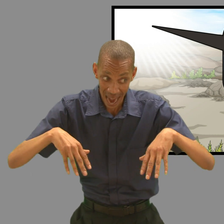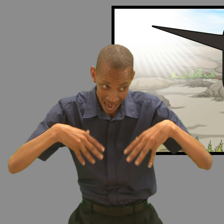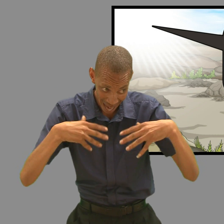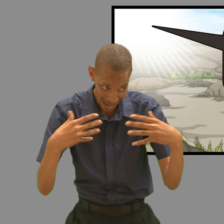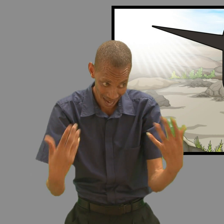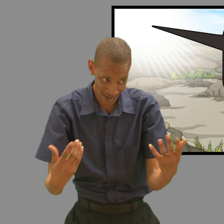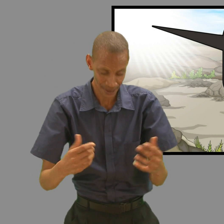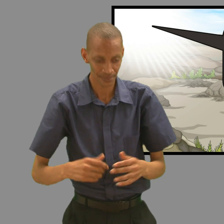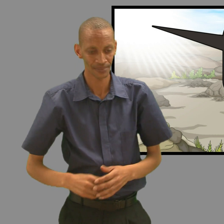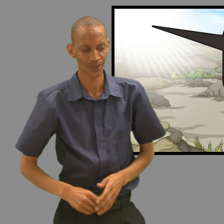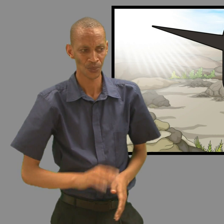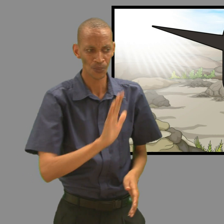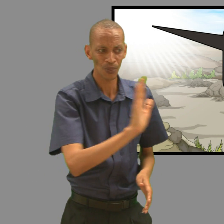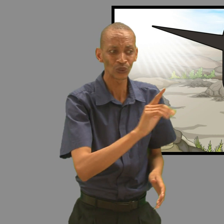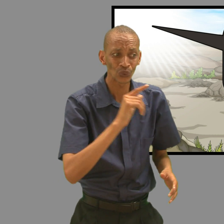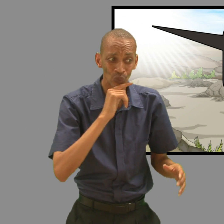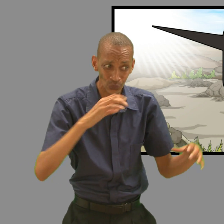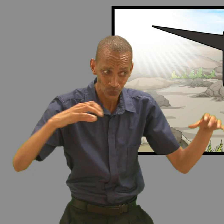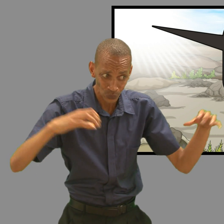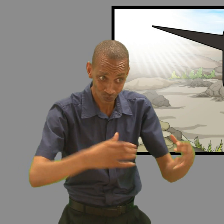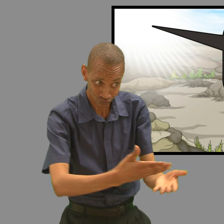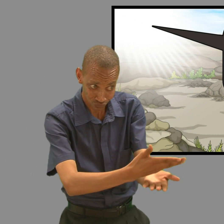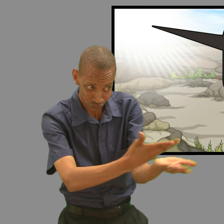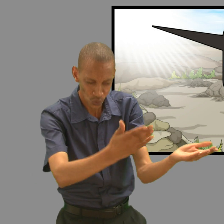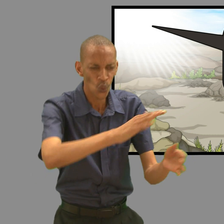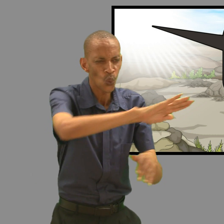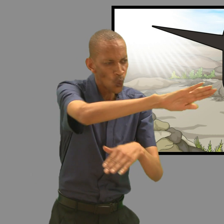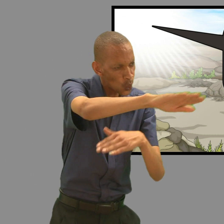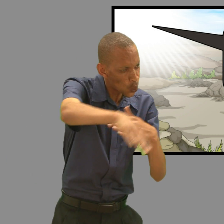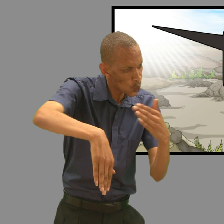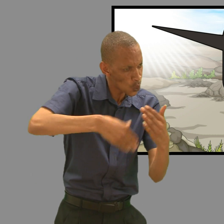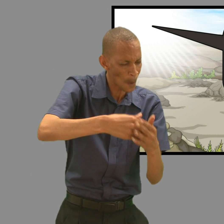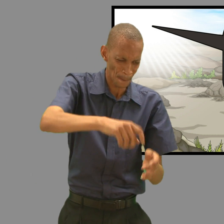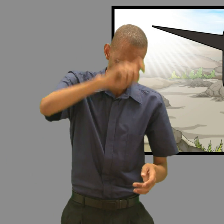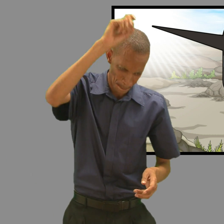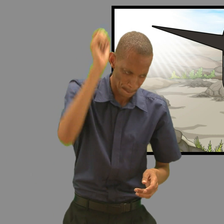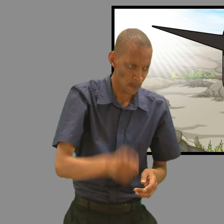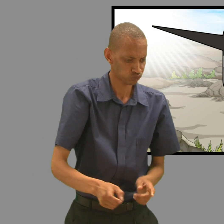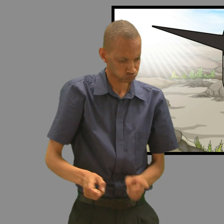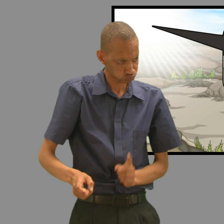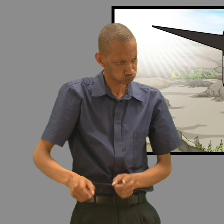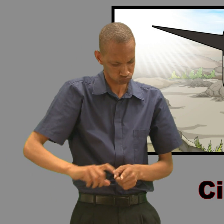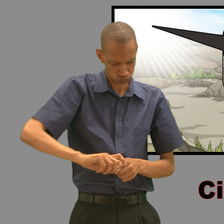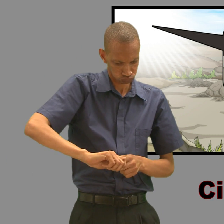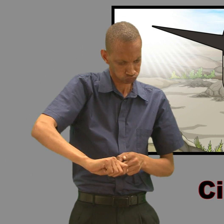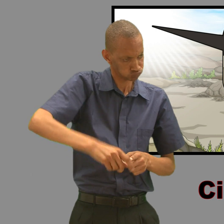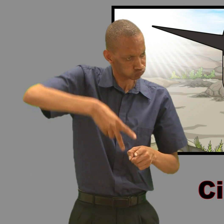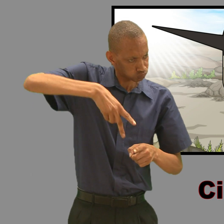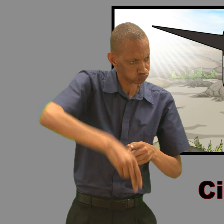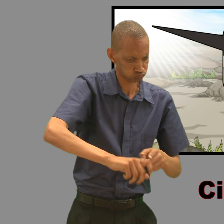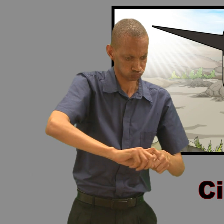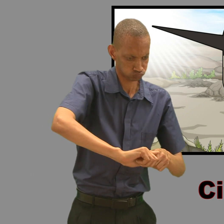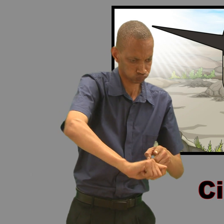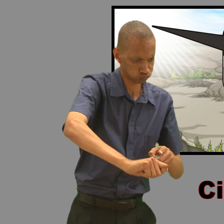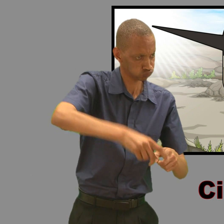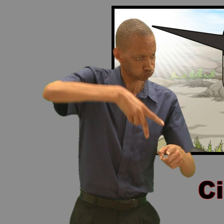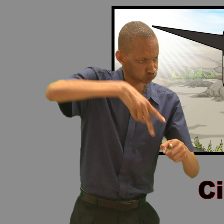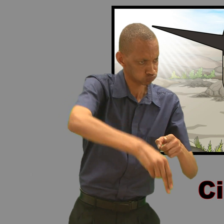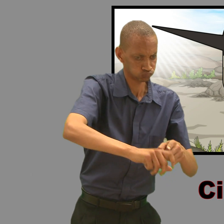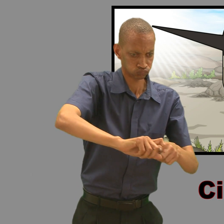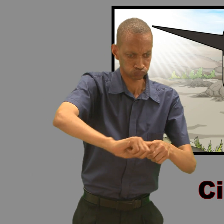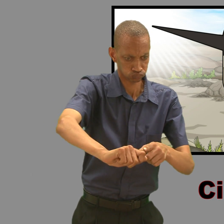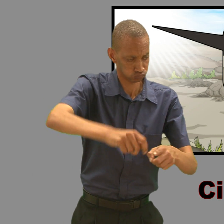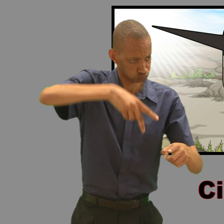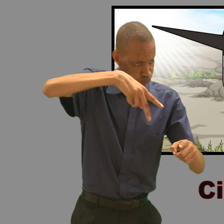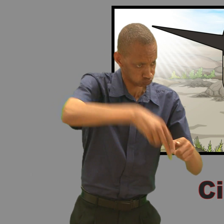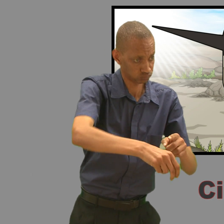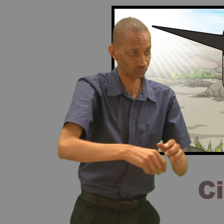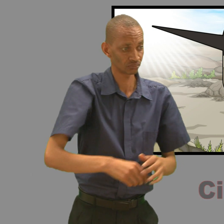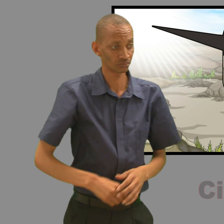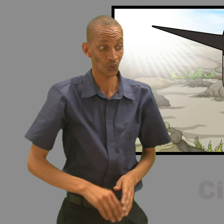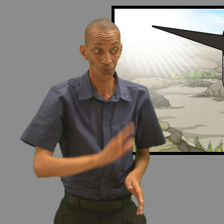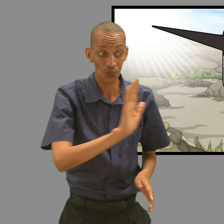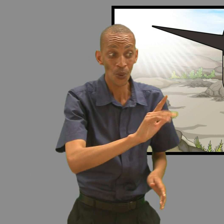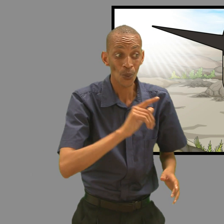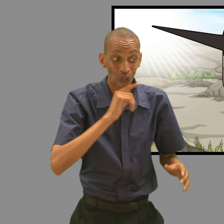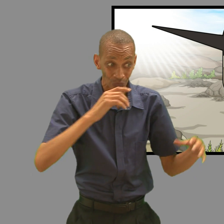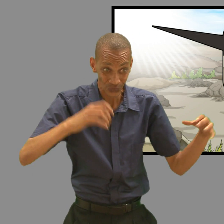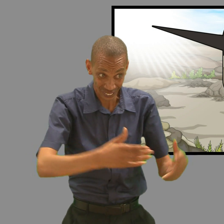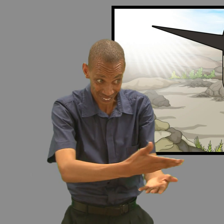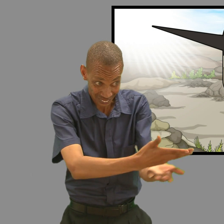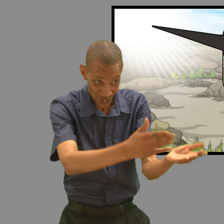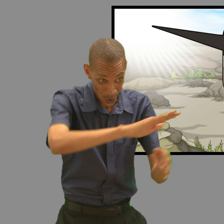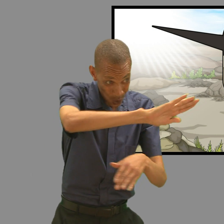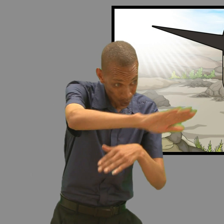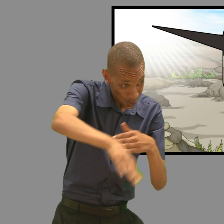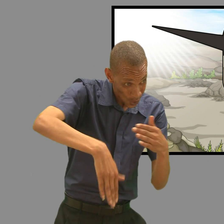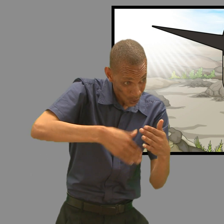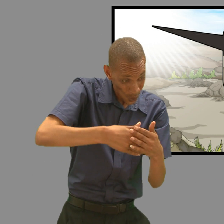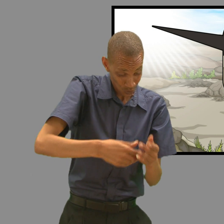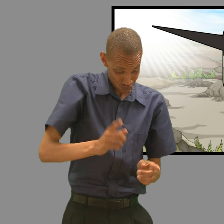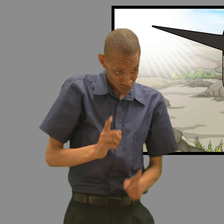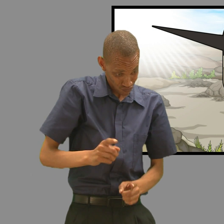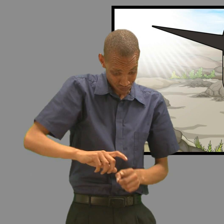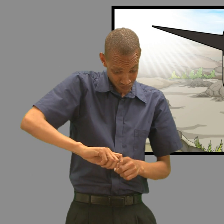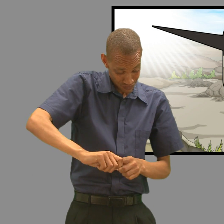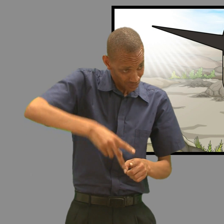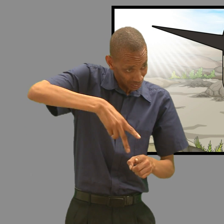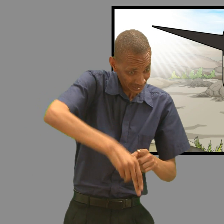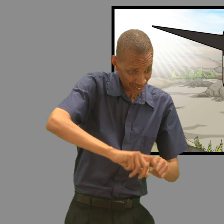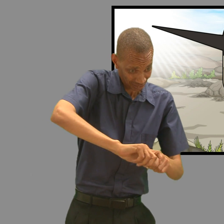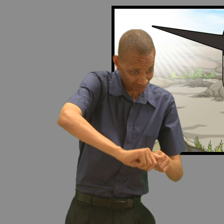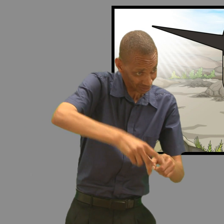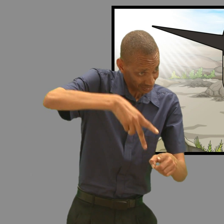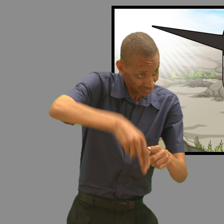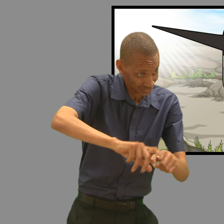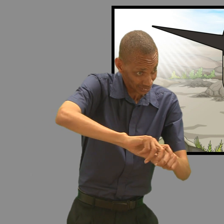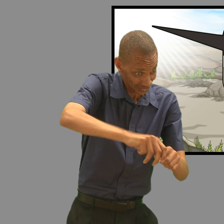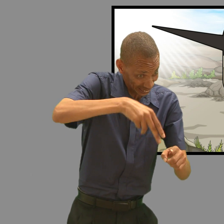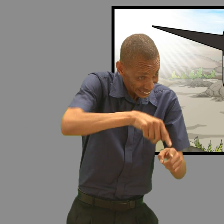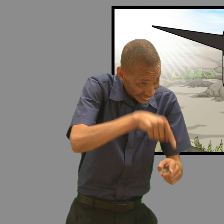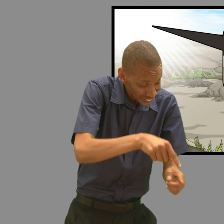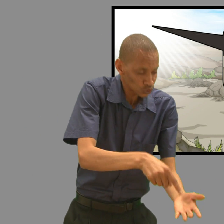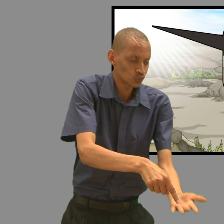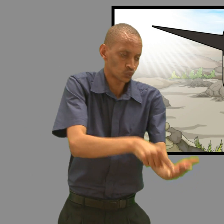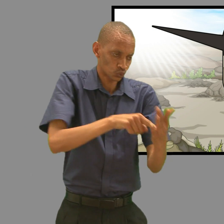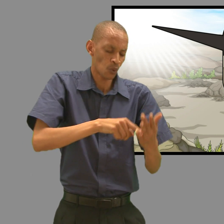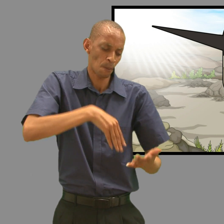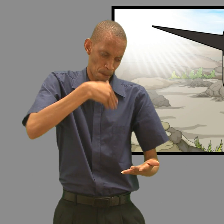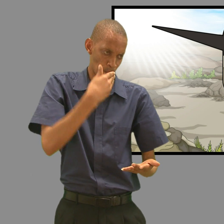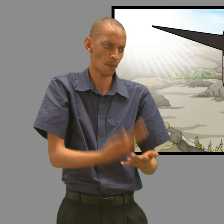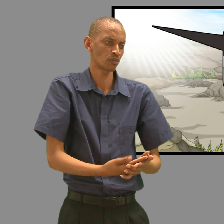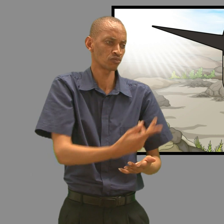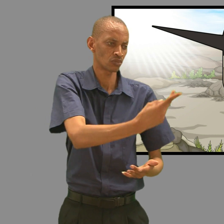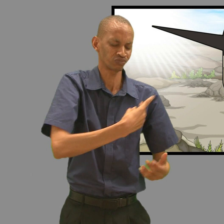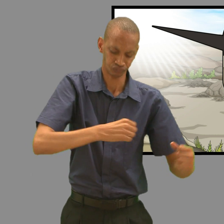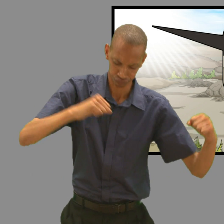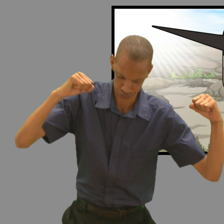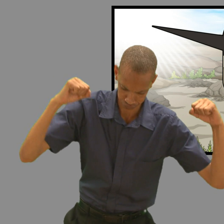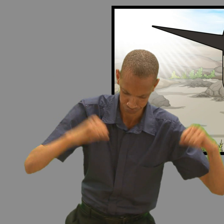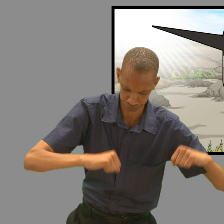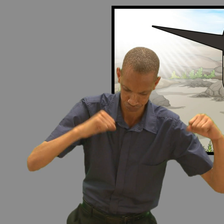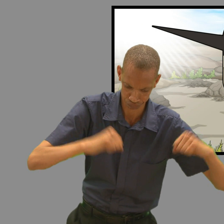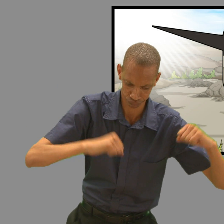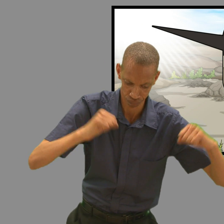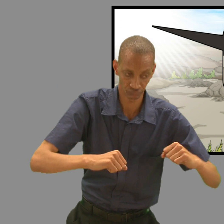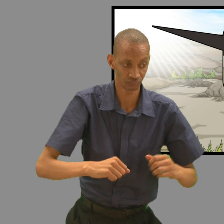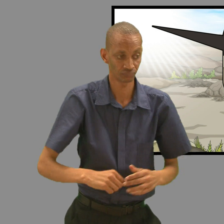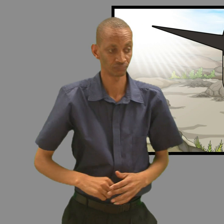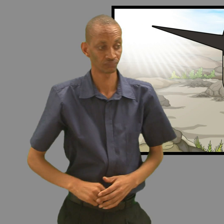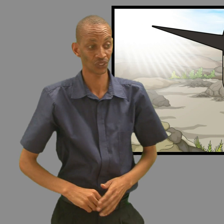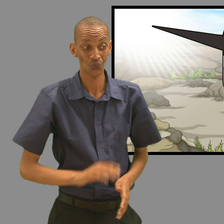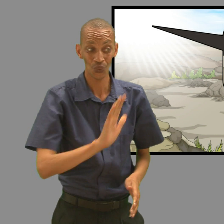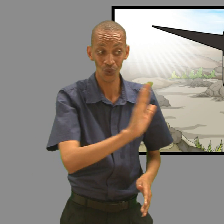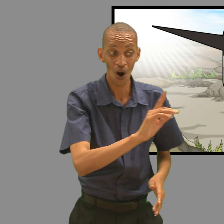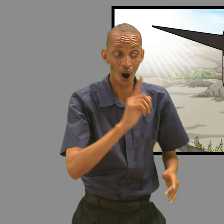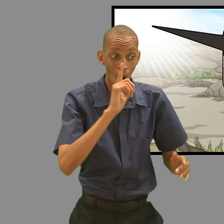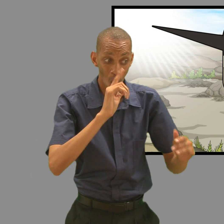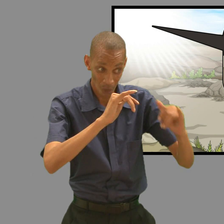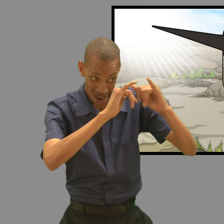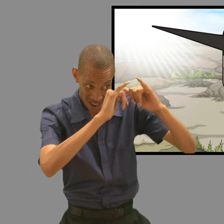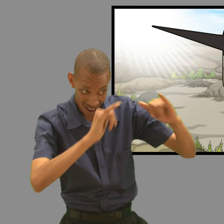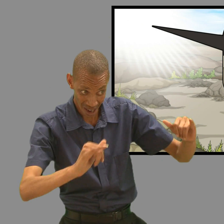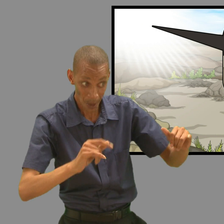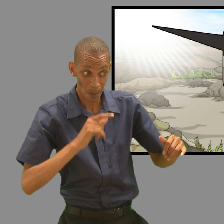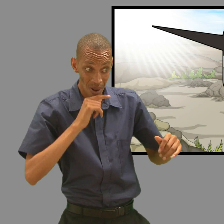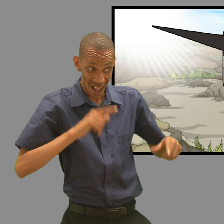This is My covenant with you and your descendants after you, which you are to keep: Every male among you must be circumcised.